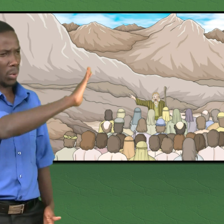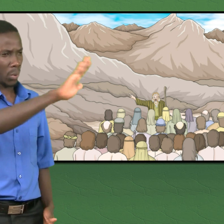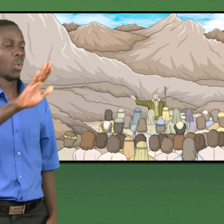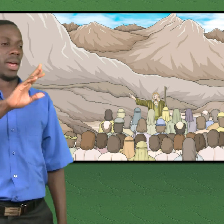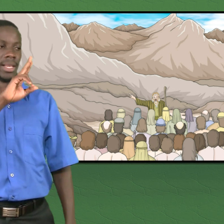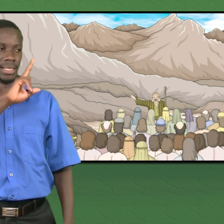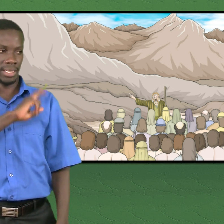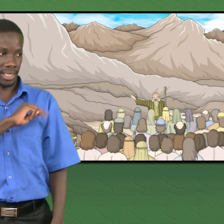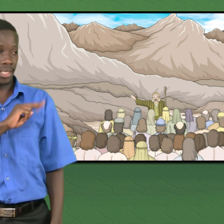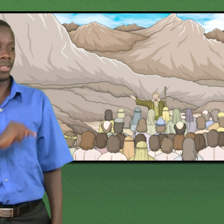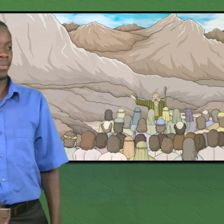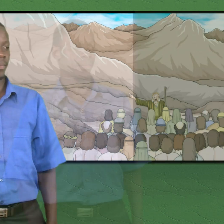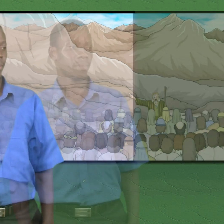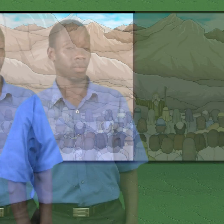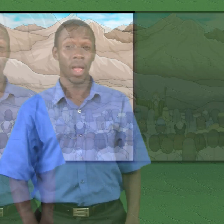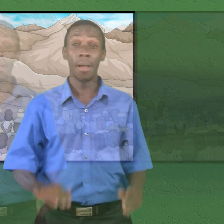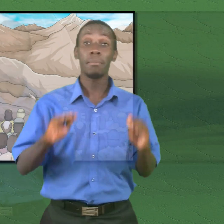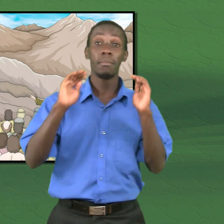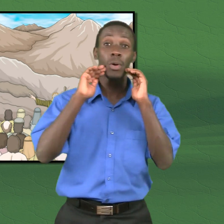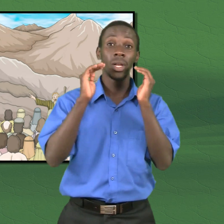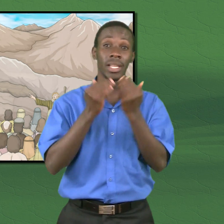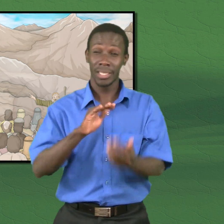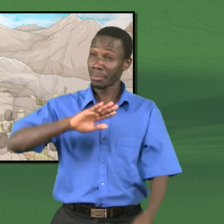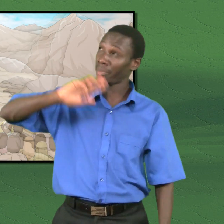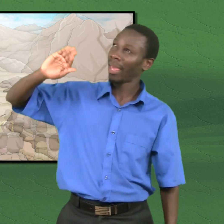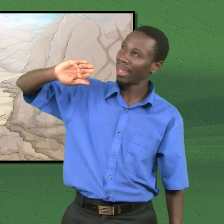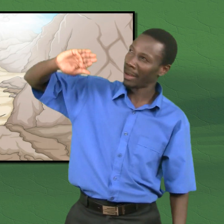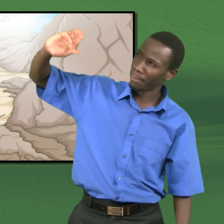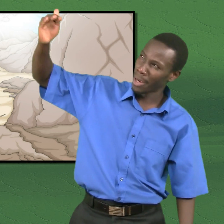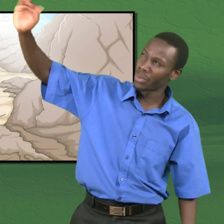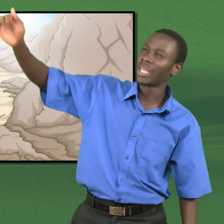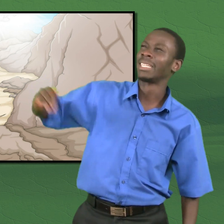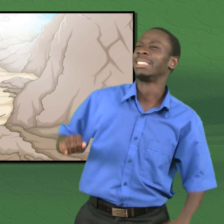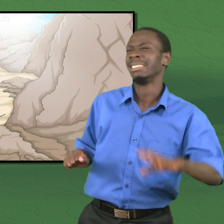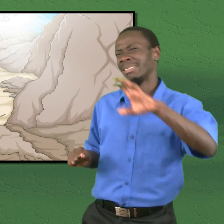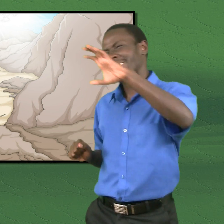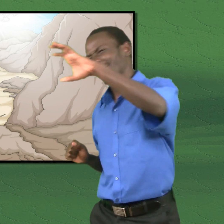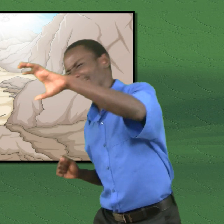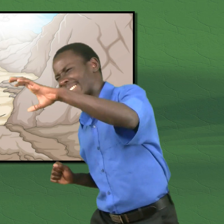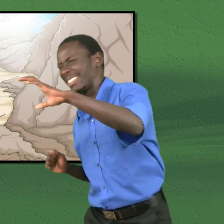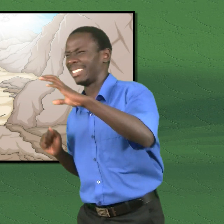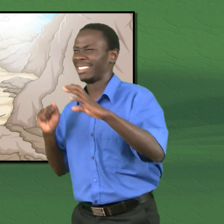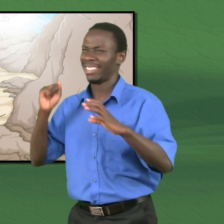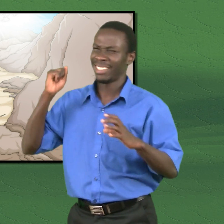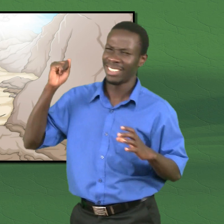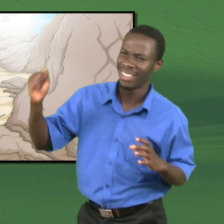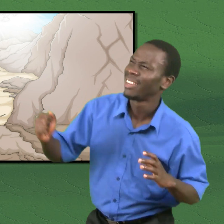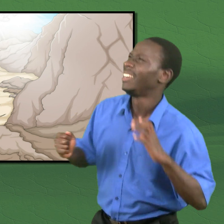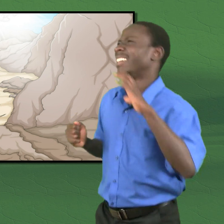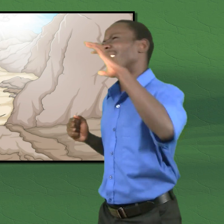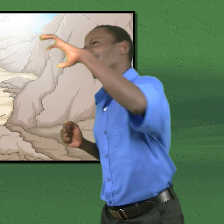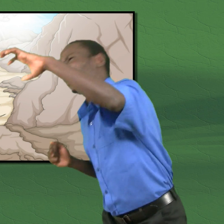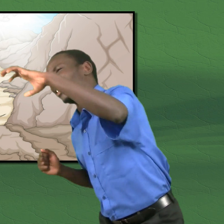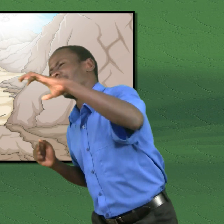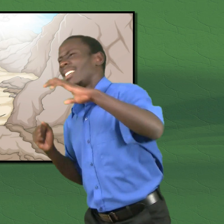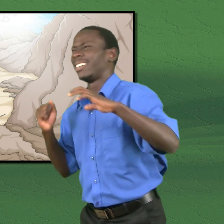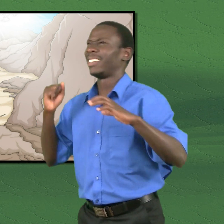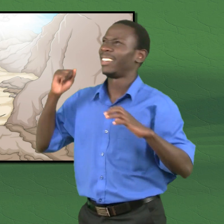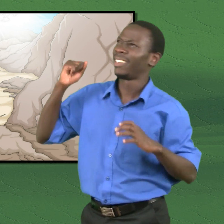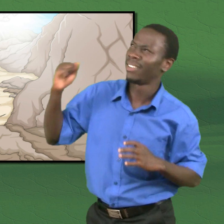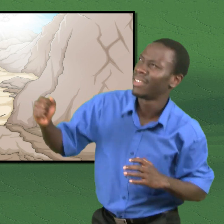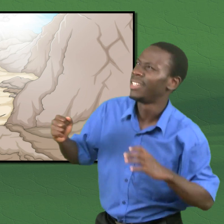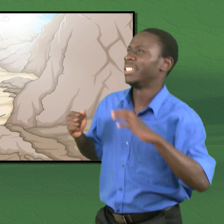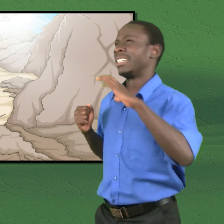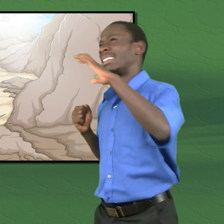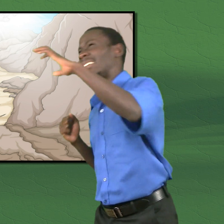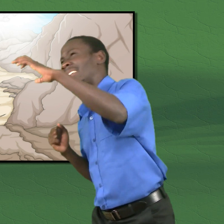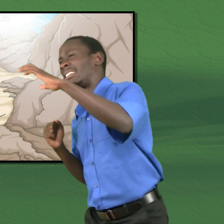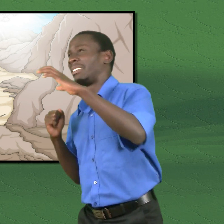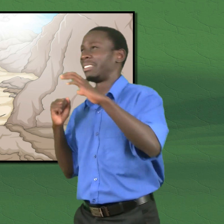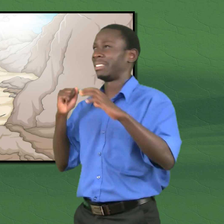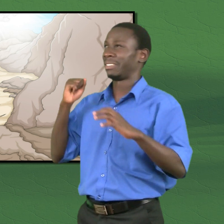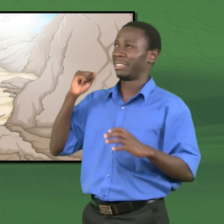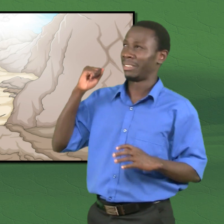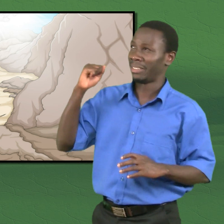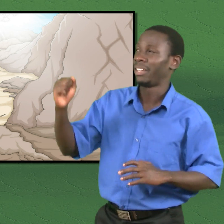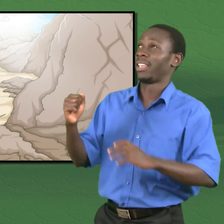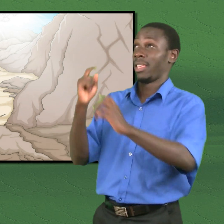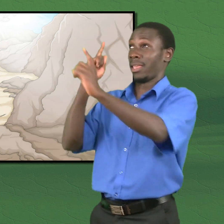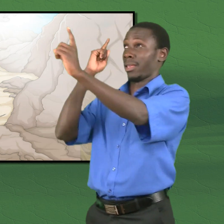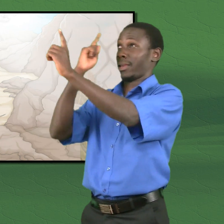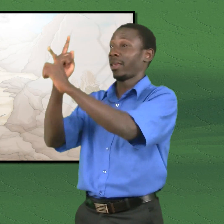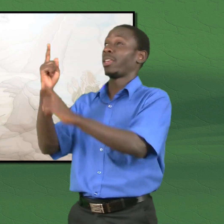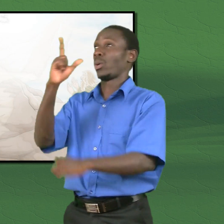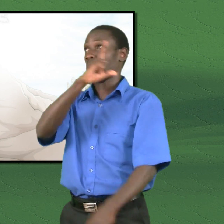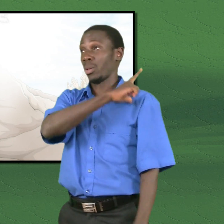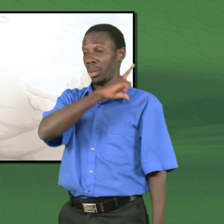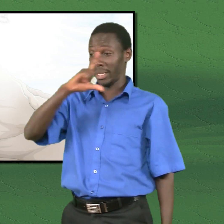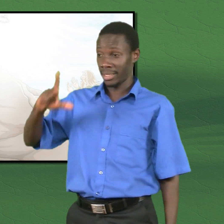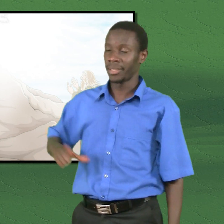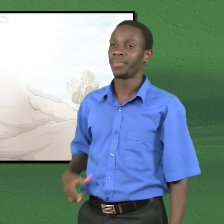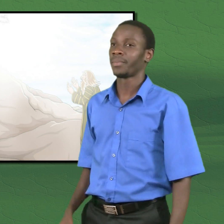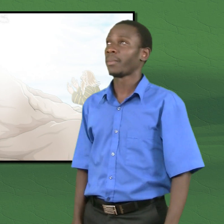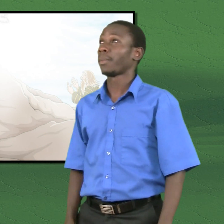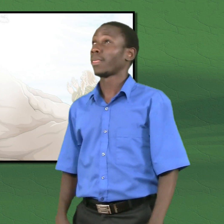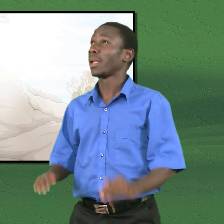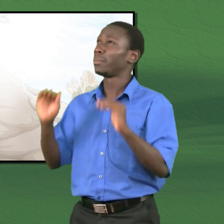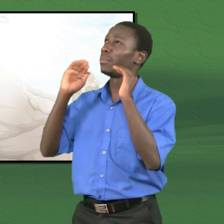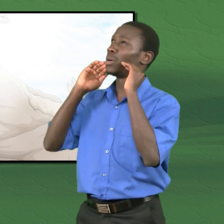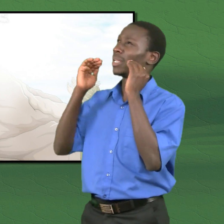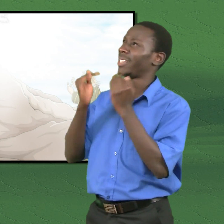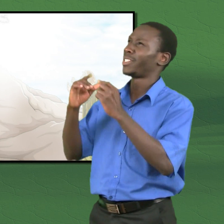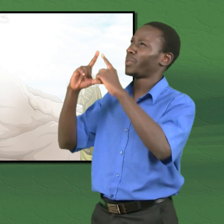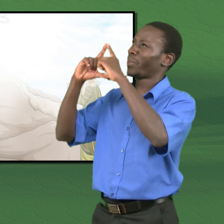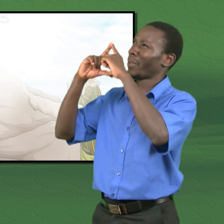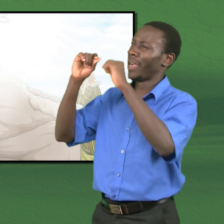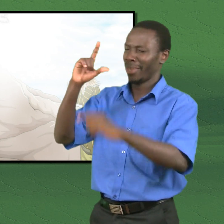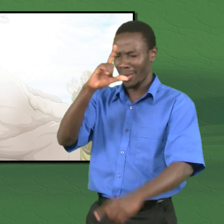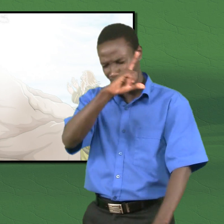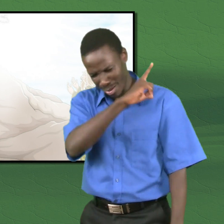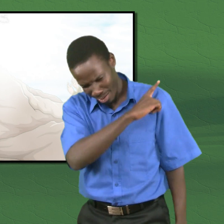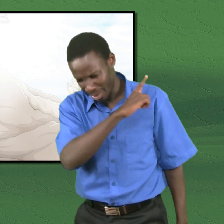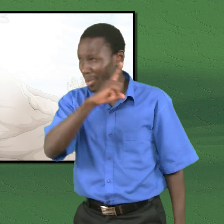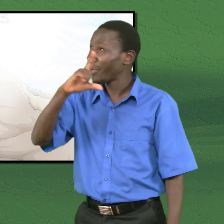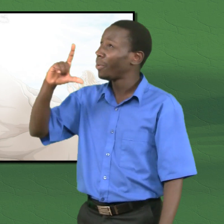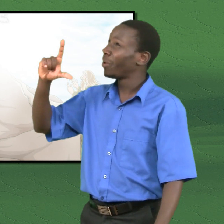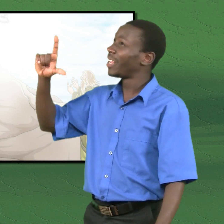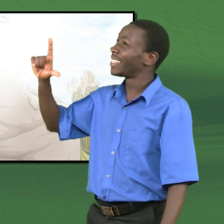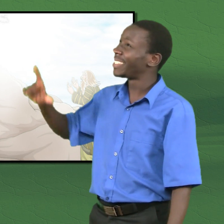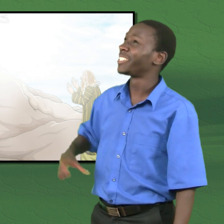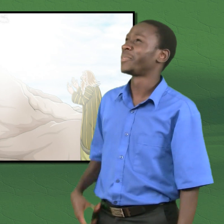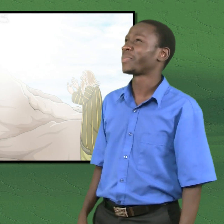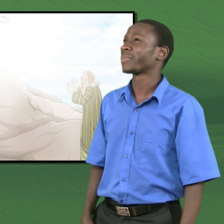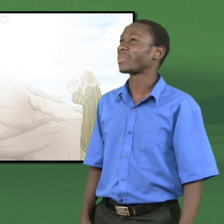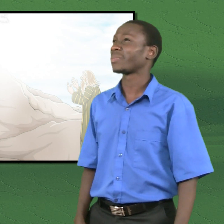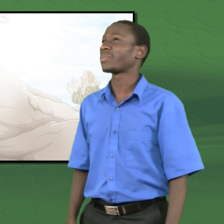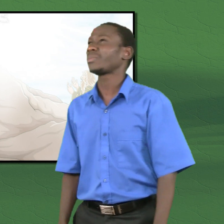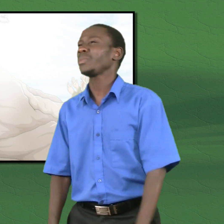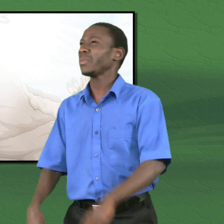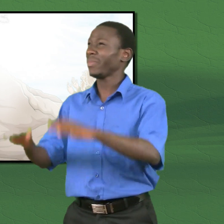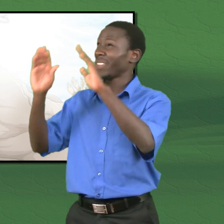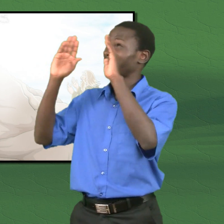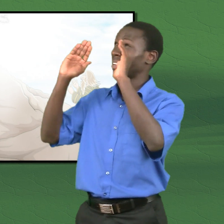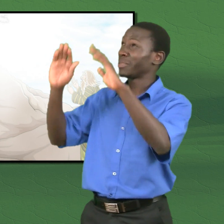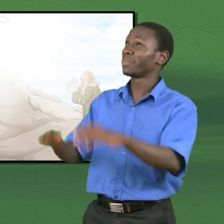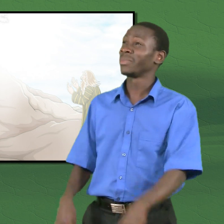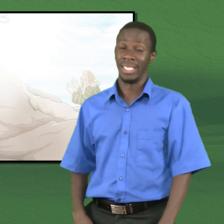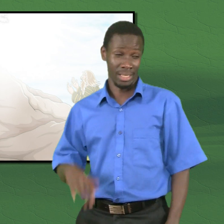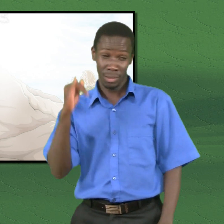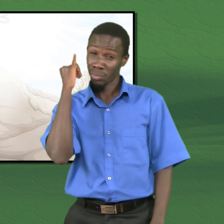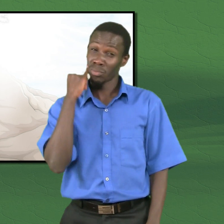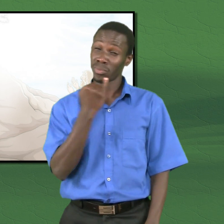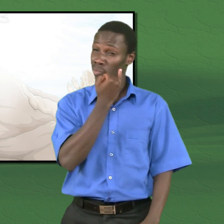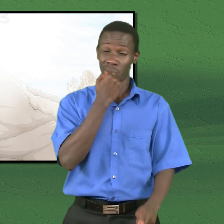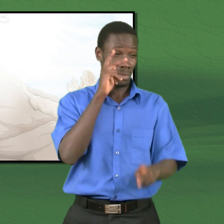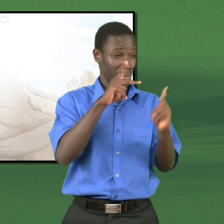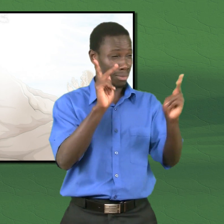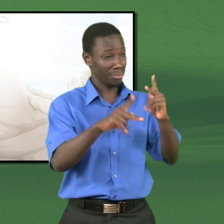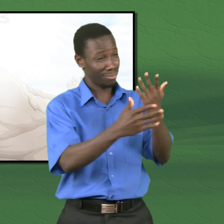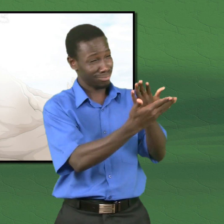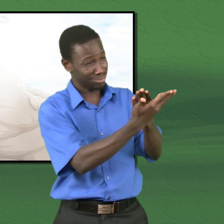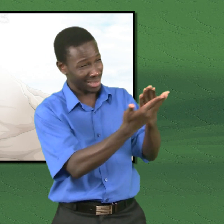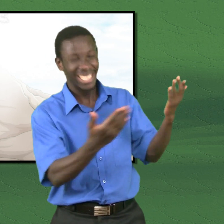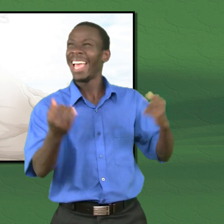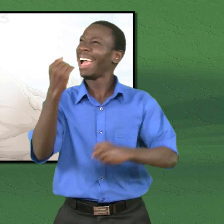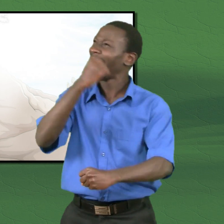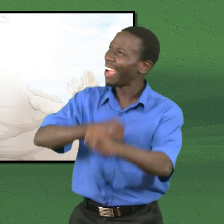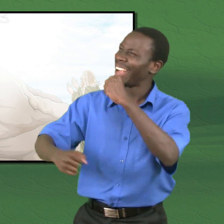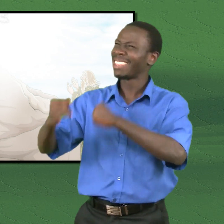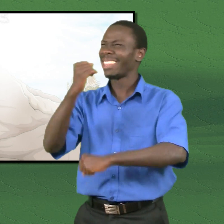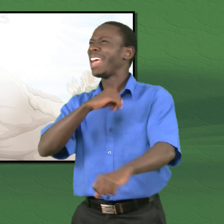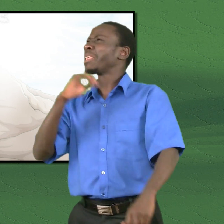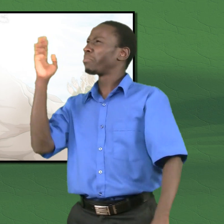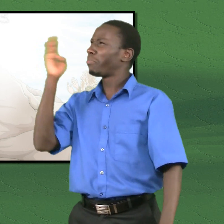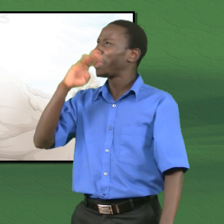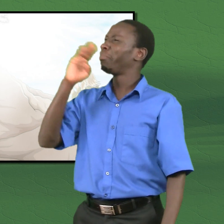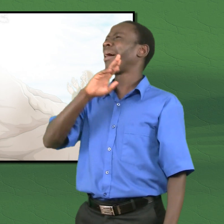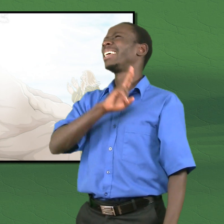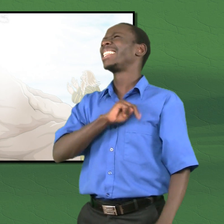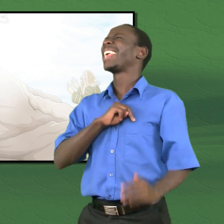So Moses returned to the LORD and said, “Oh, what a great sin these people have committed!